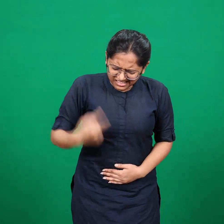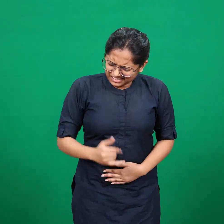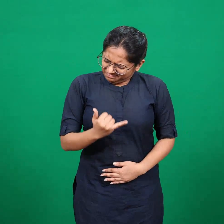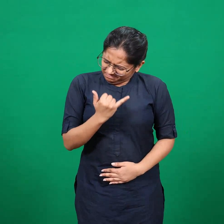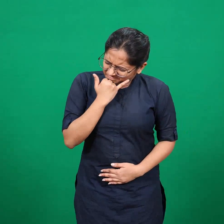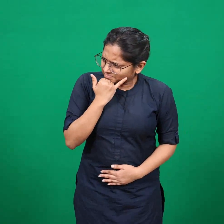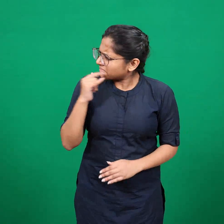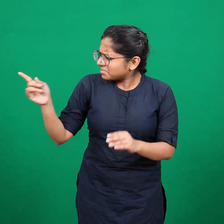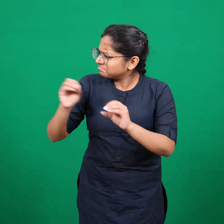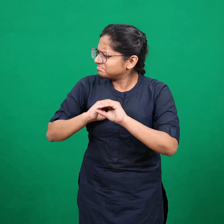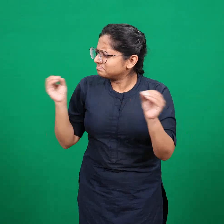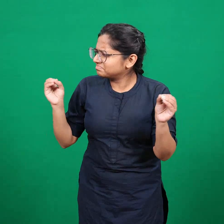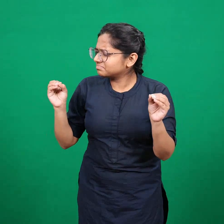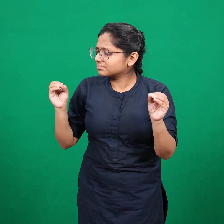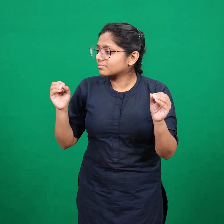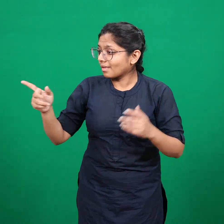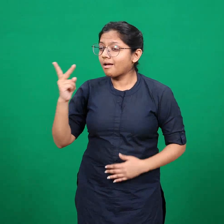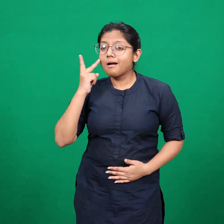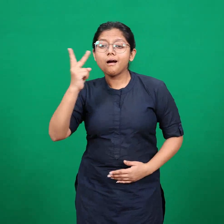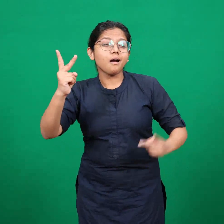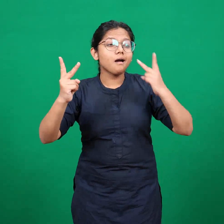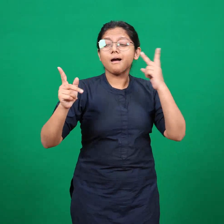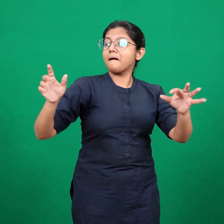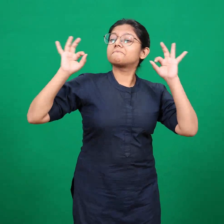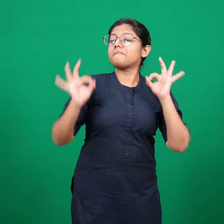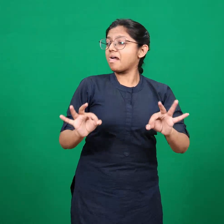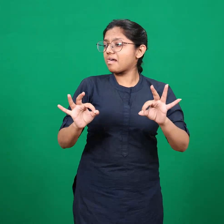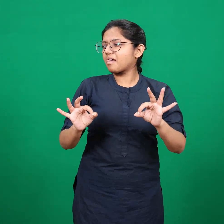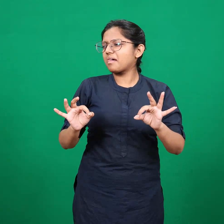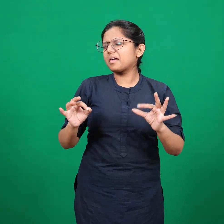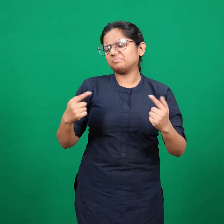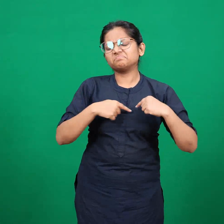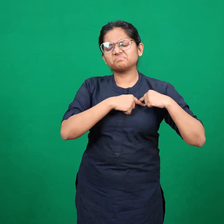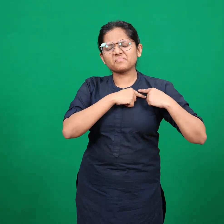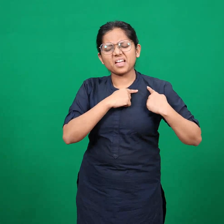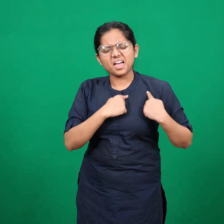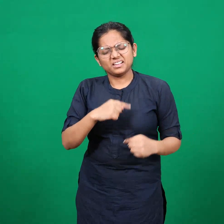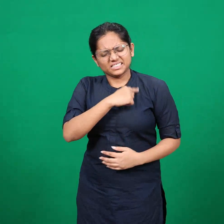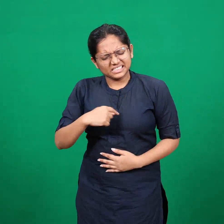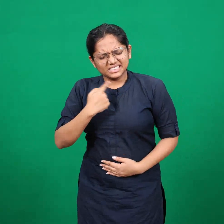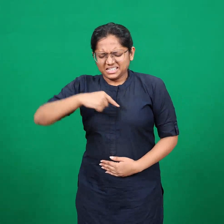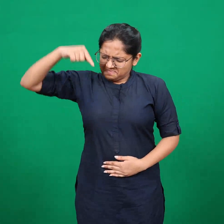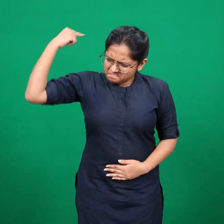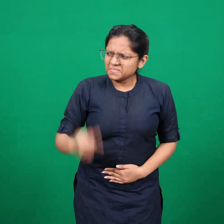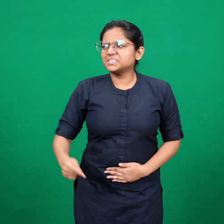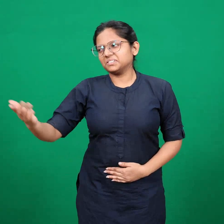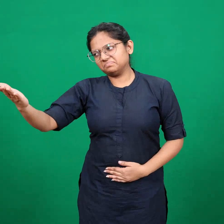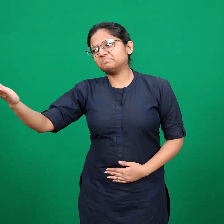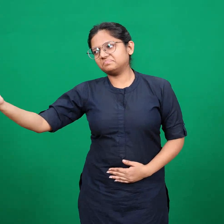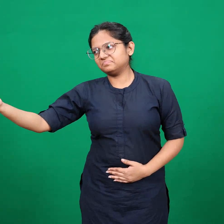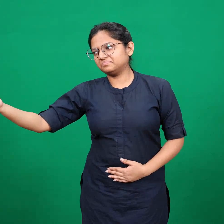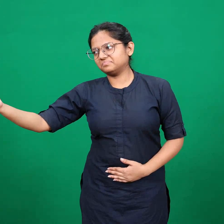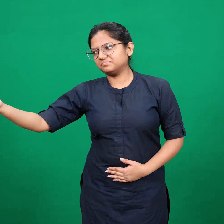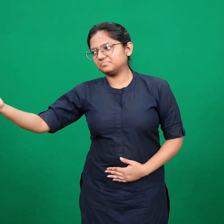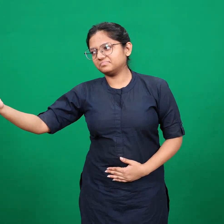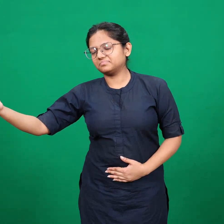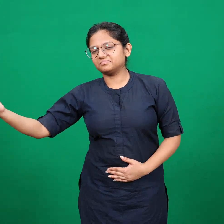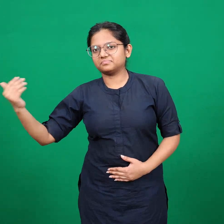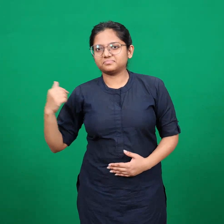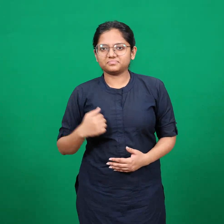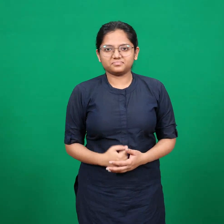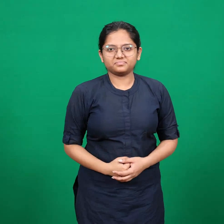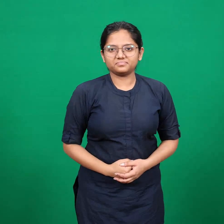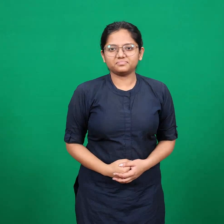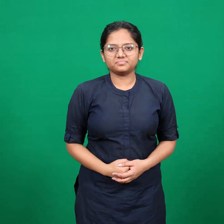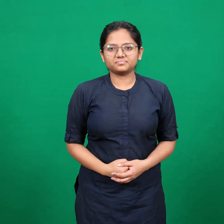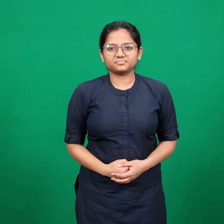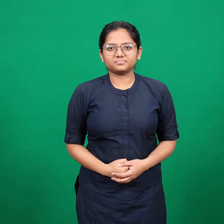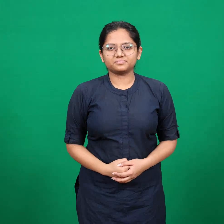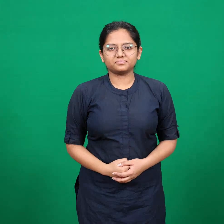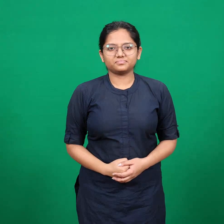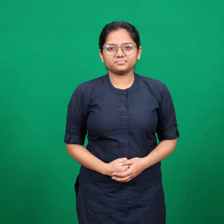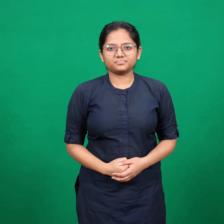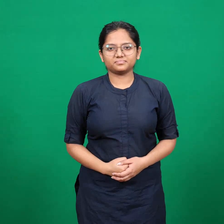But since you claim you can see, your guilt remains."